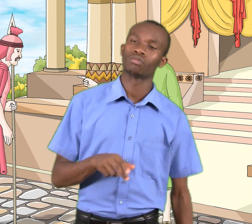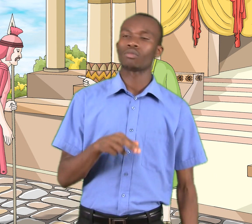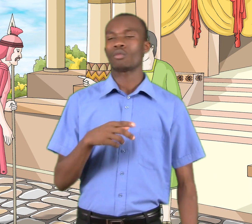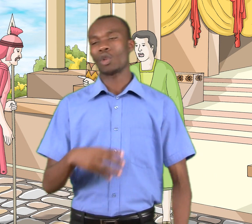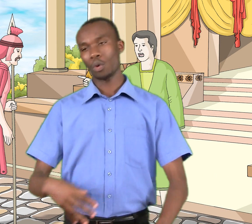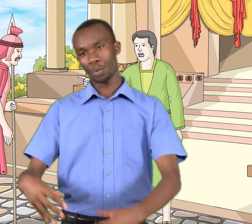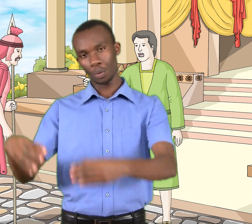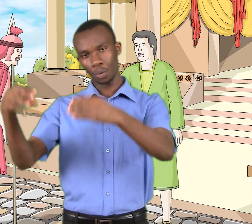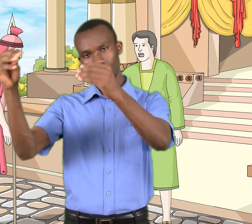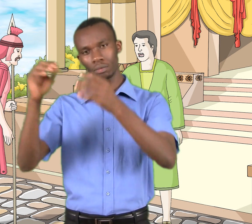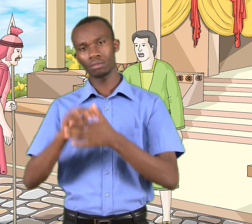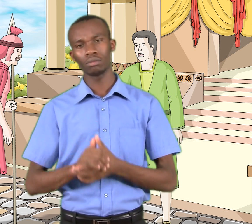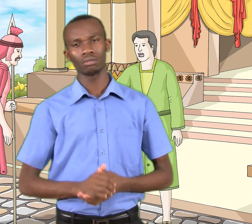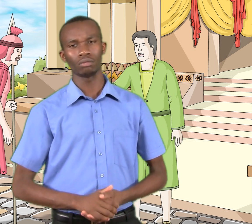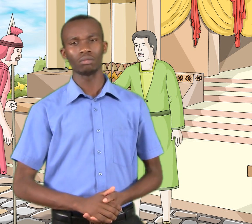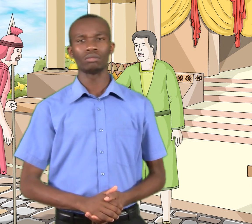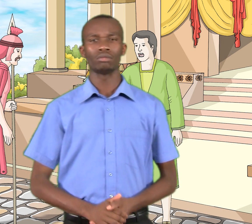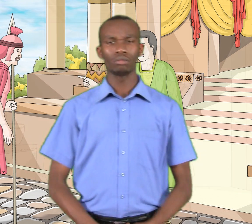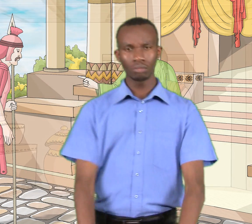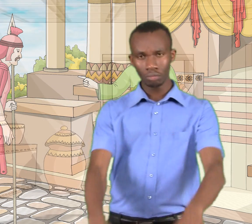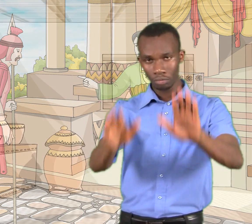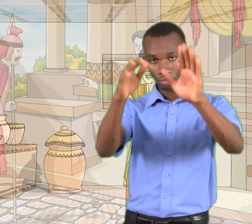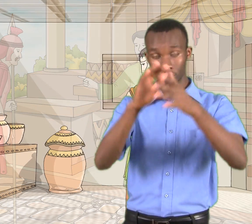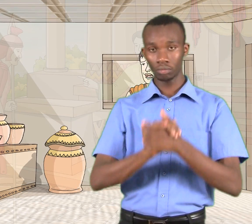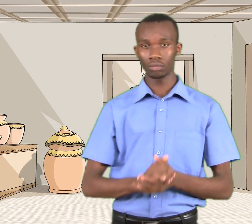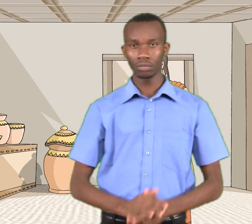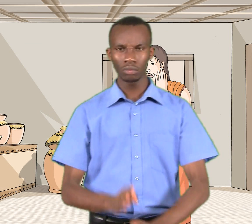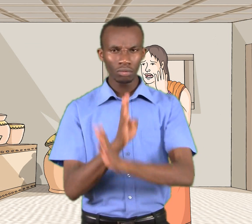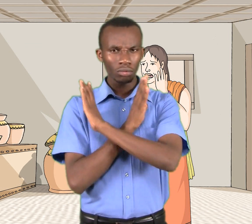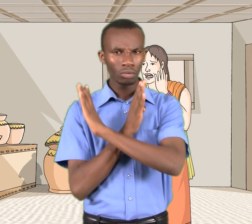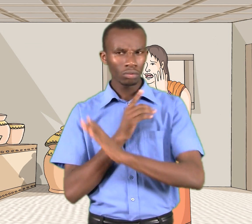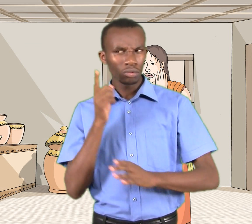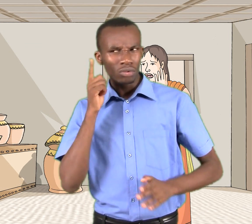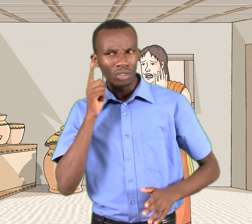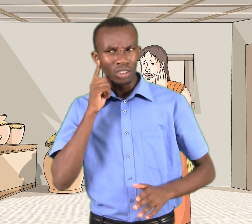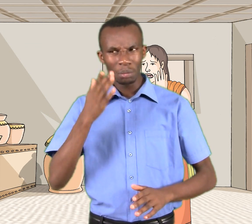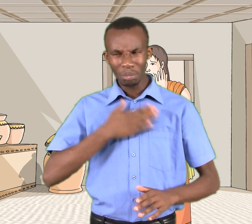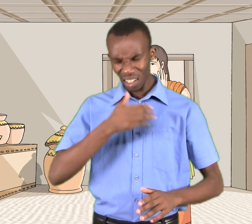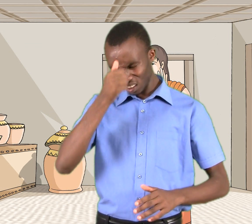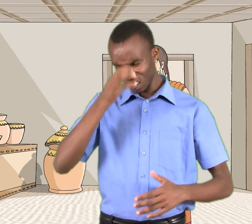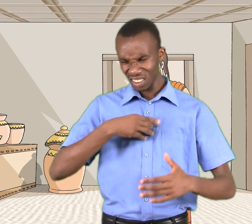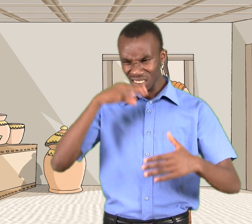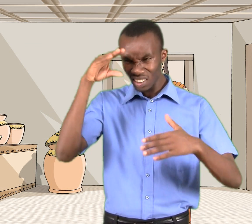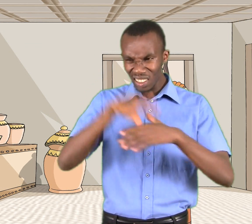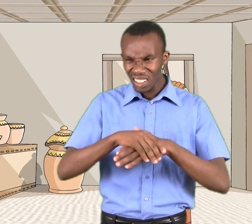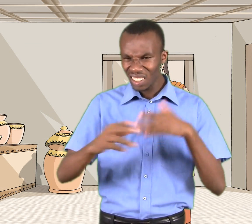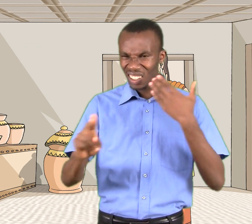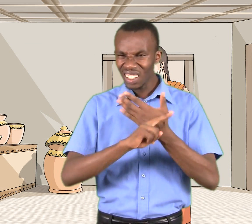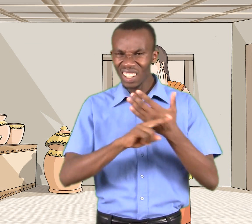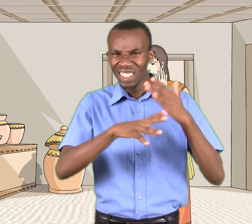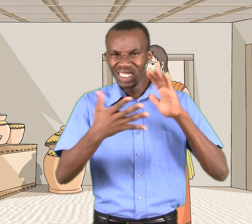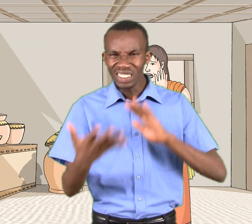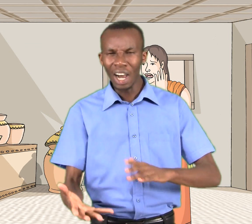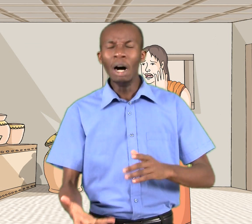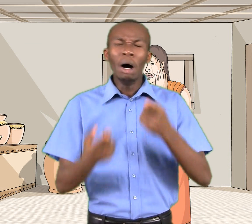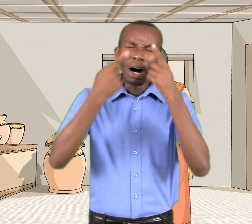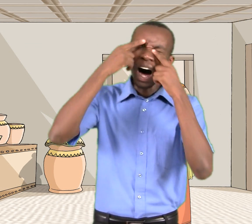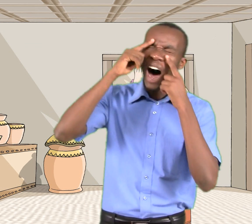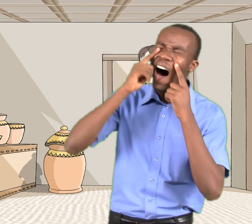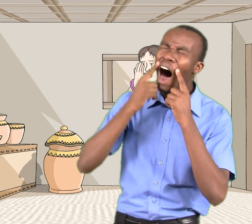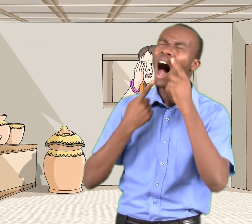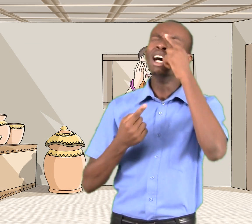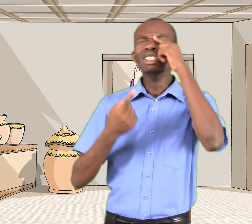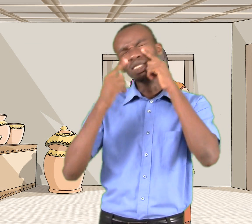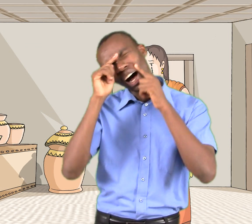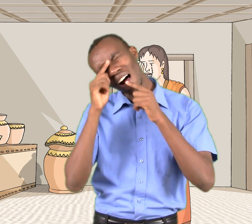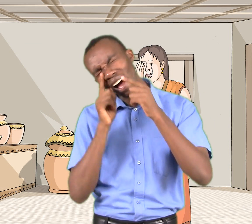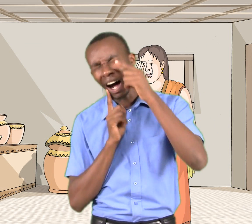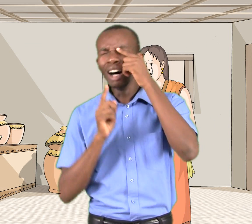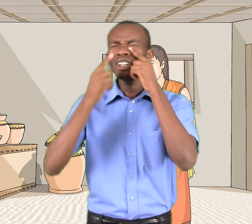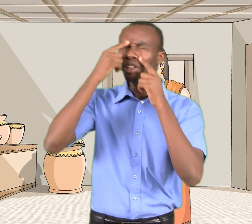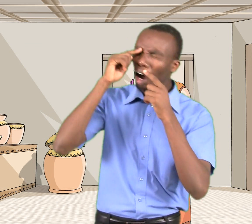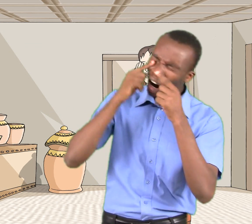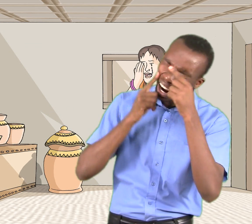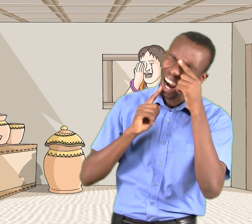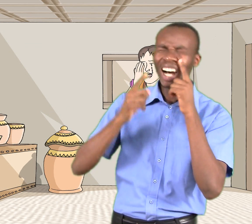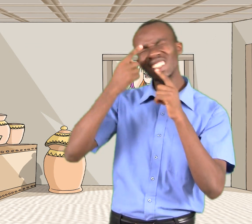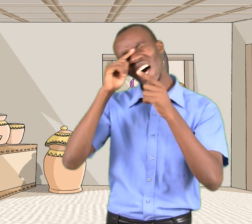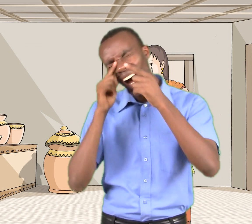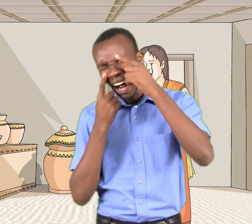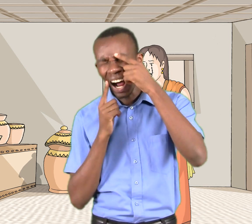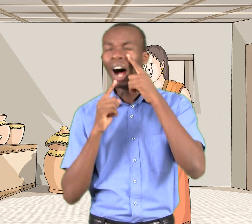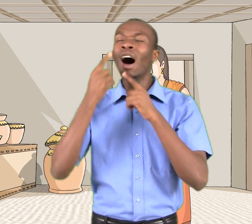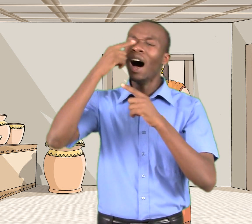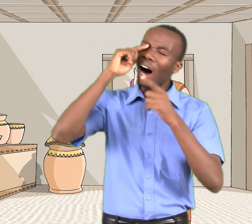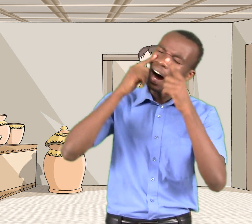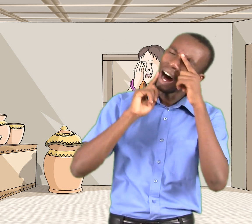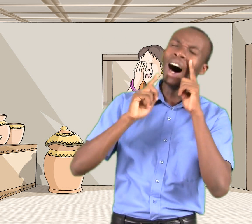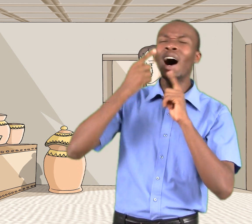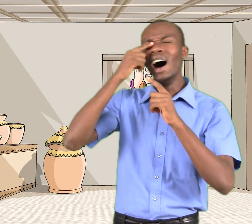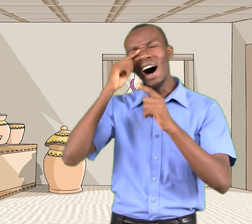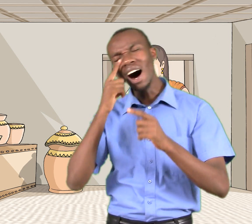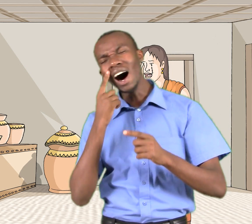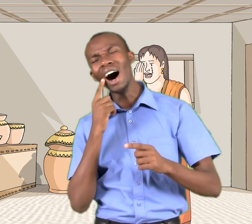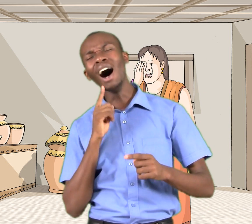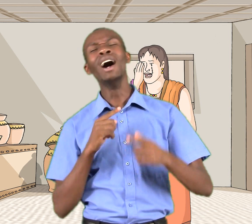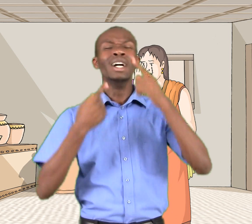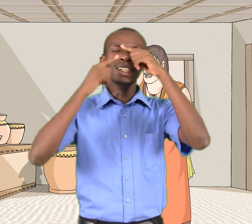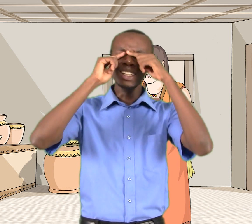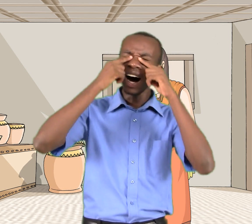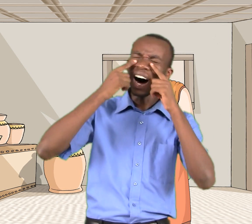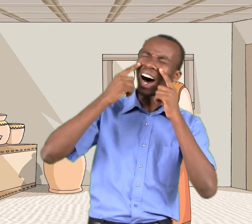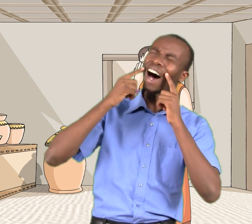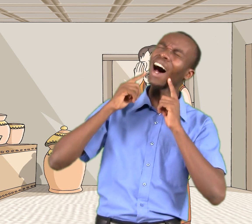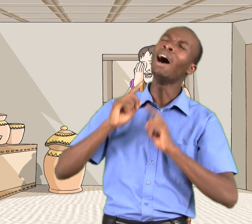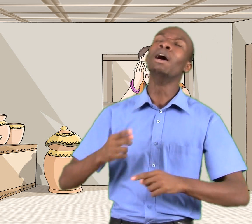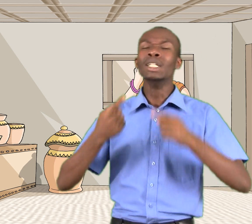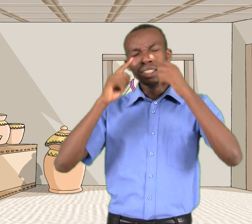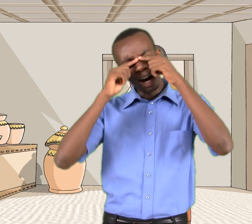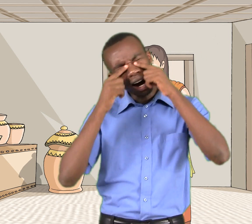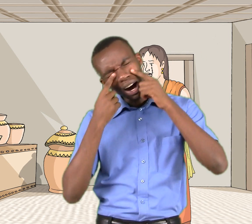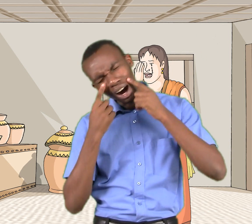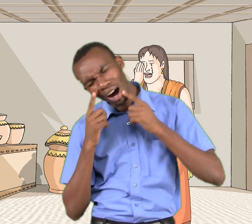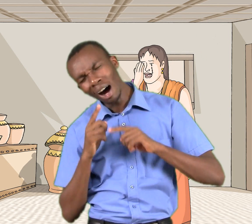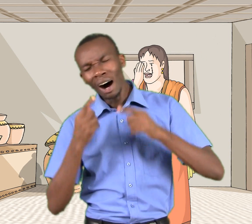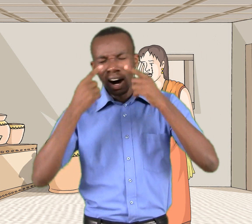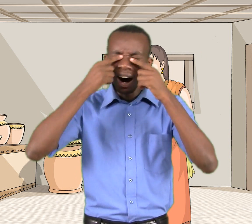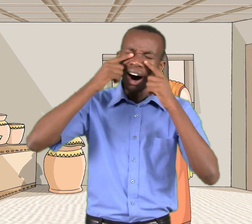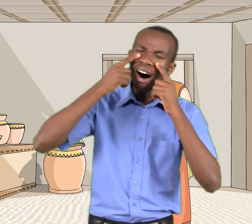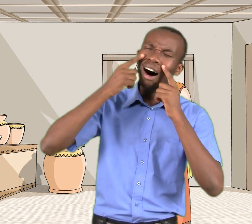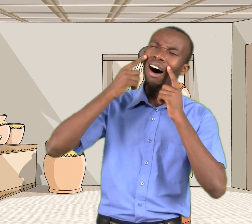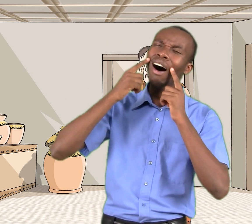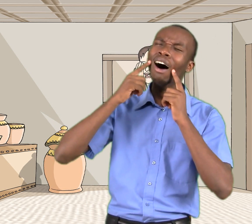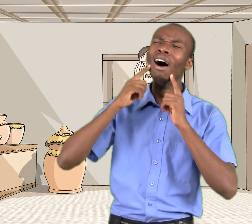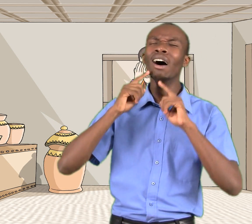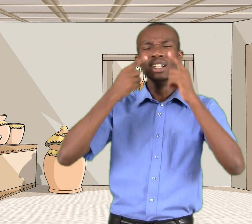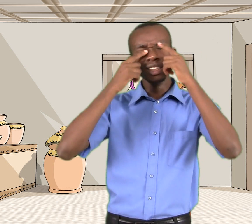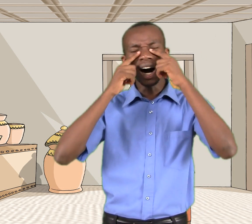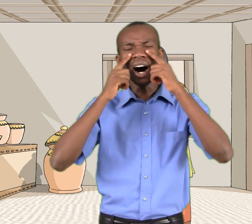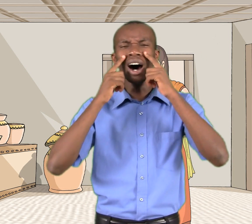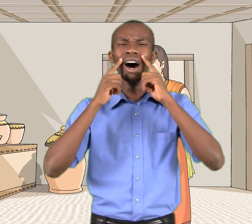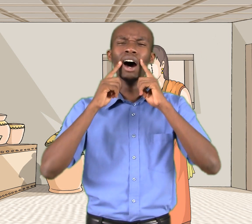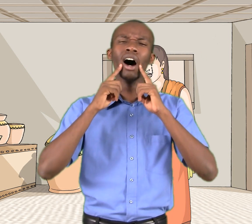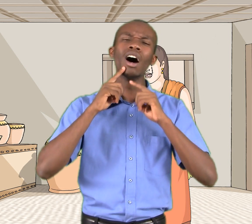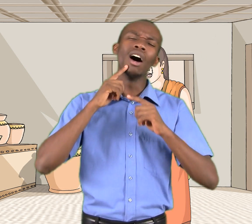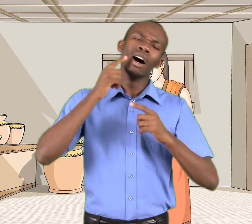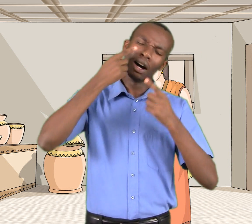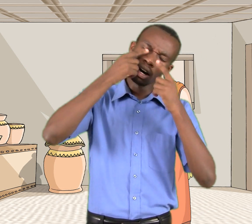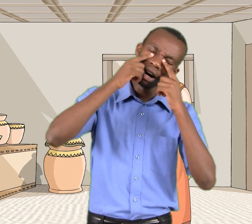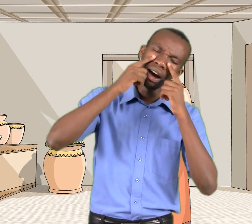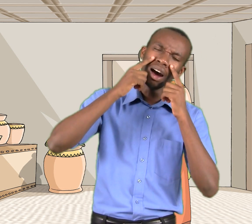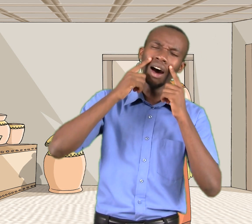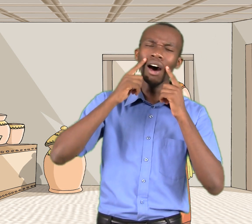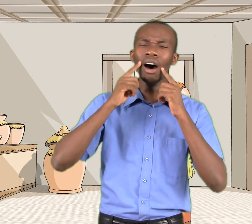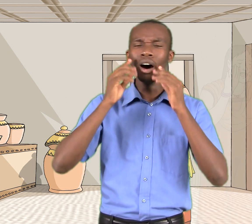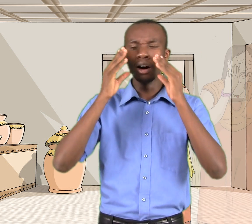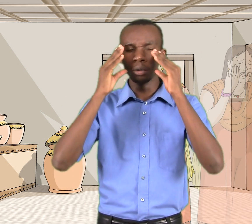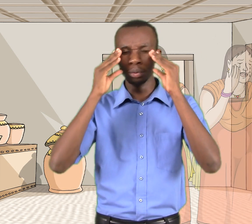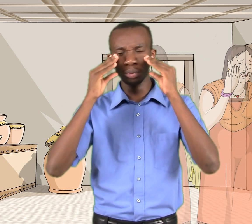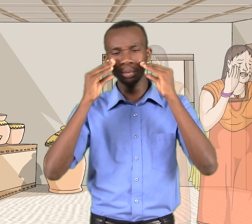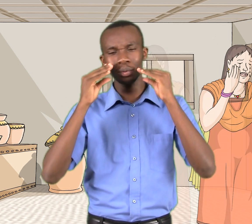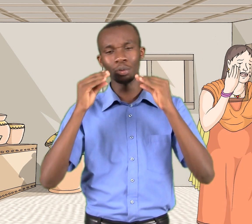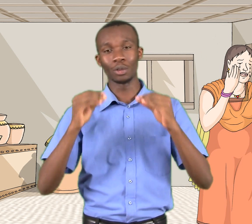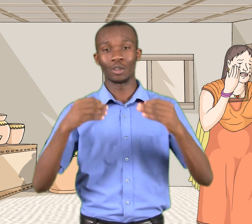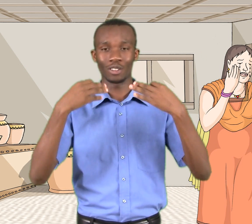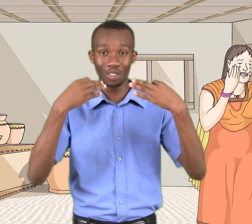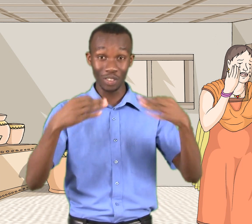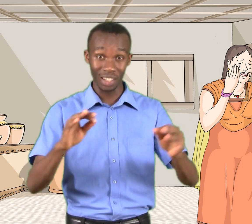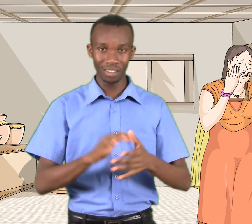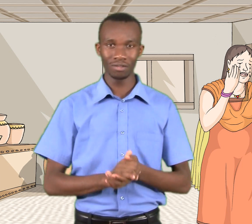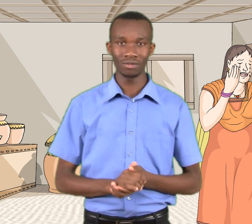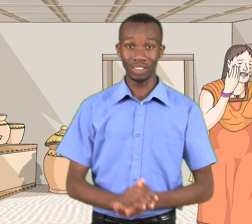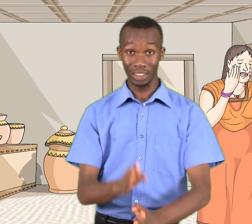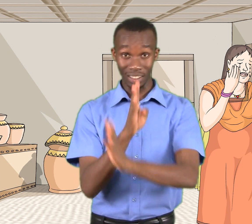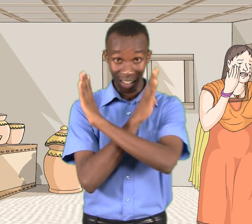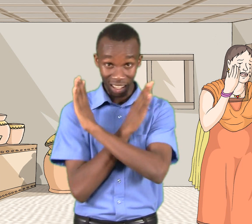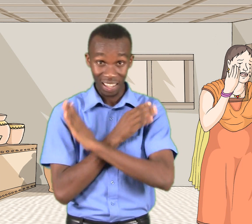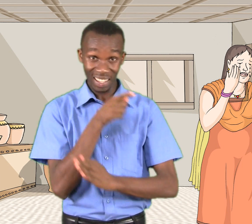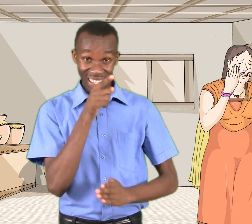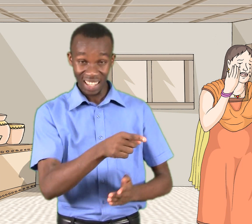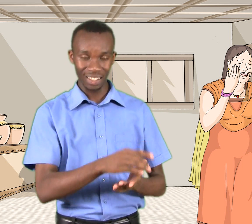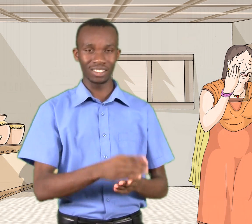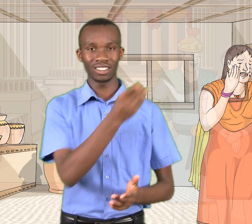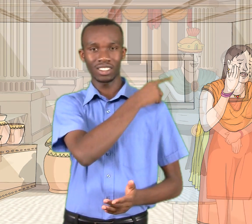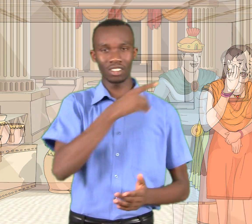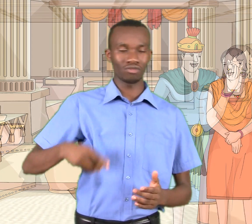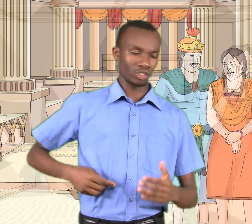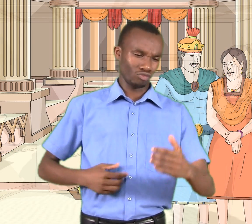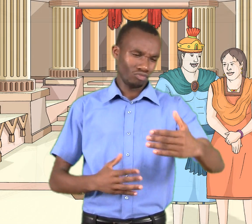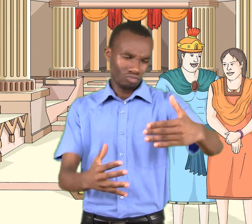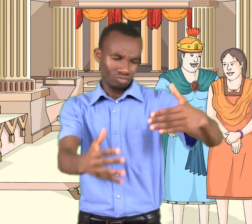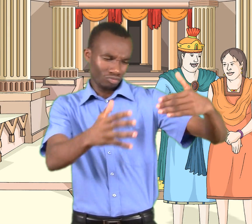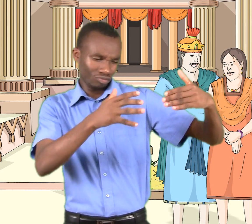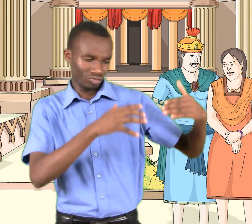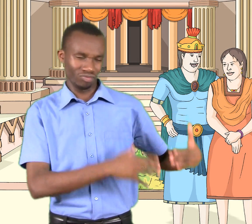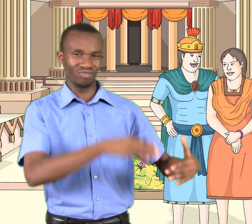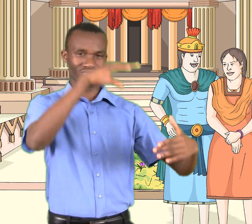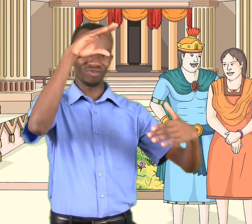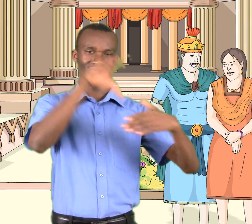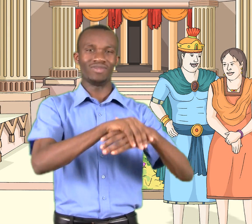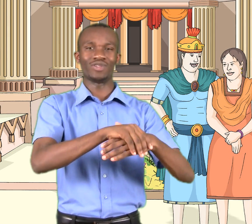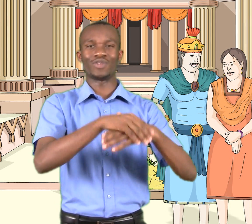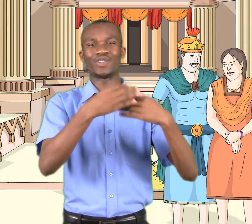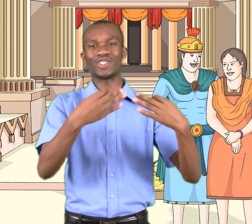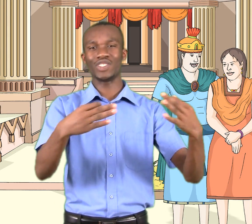When Uriah’s wife heard that her husband was dead, she mourned for him.